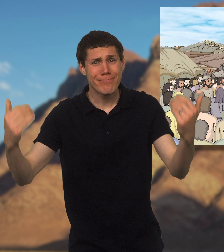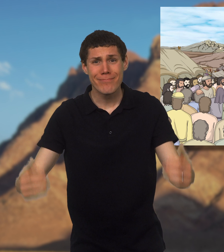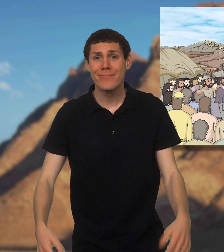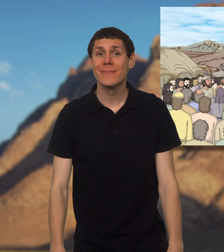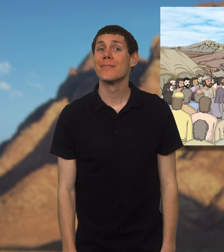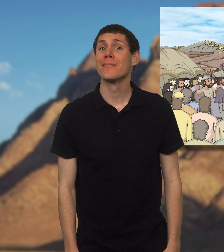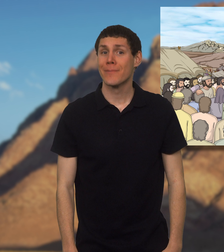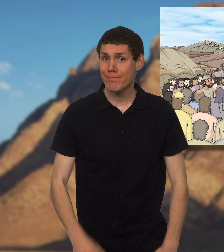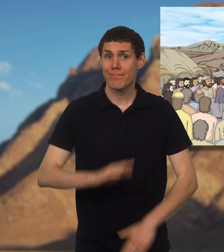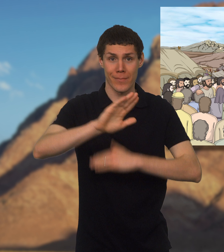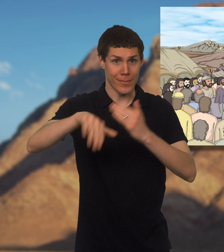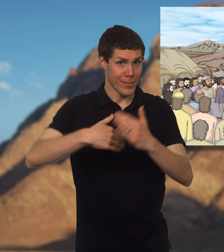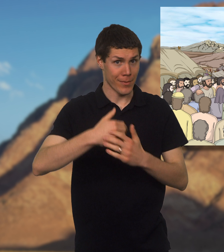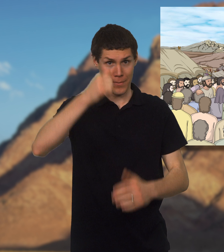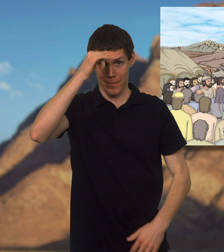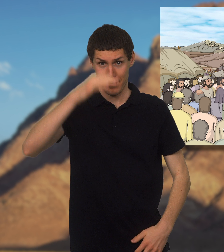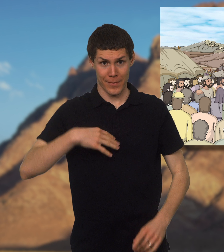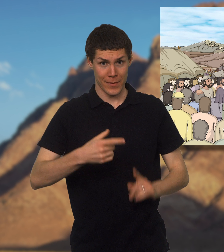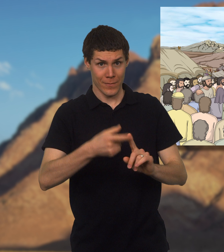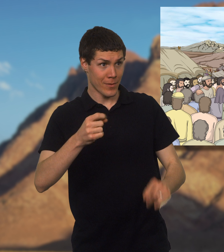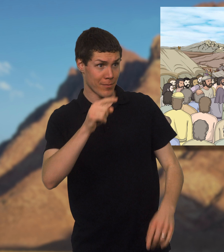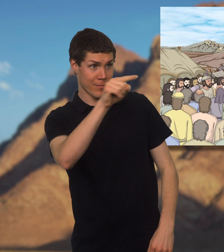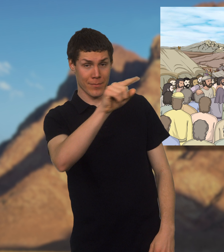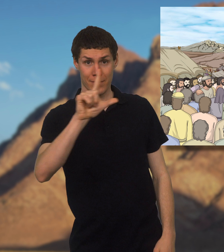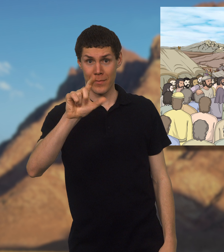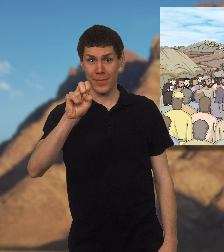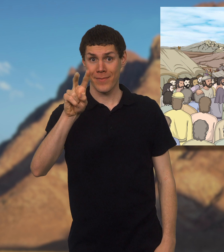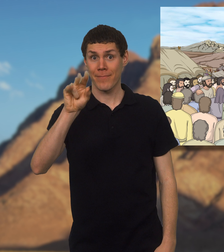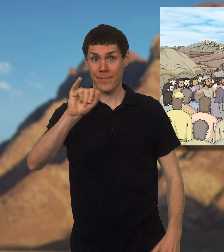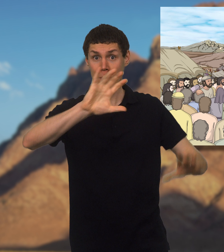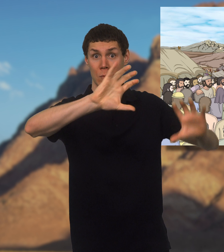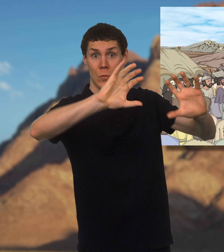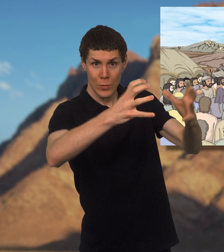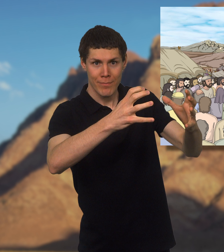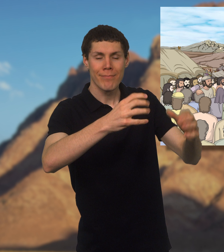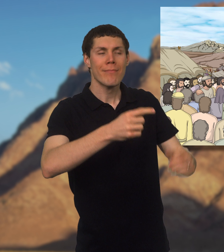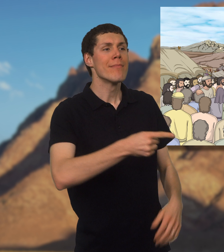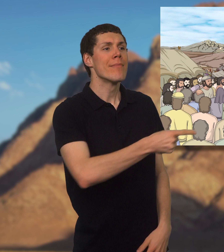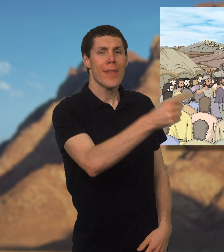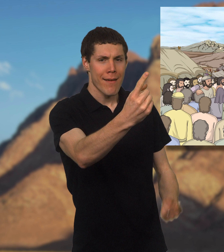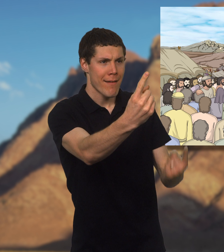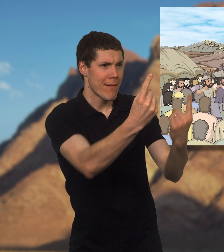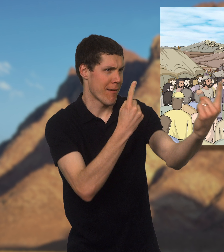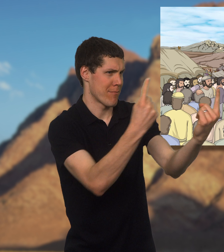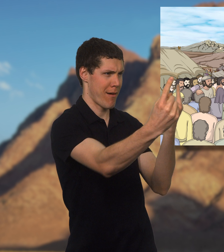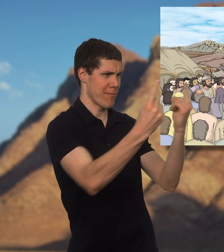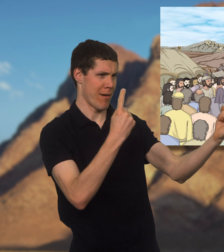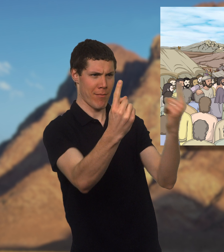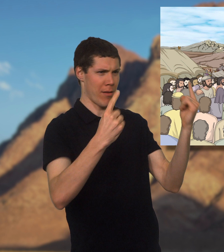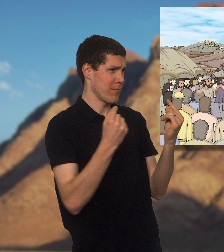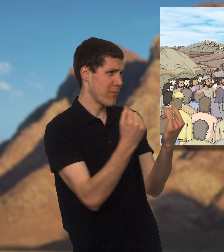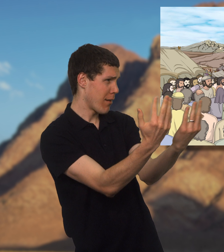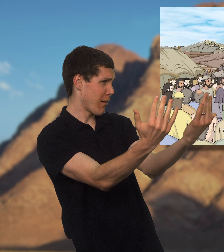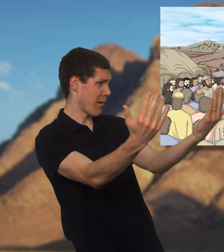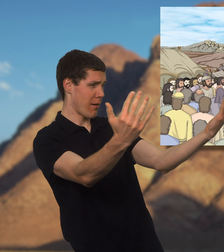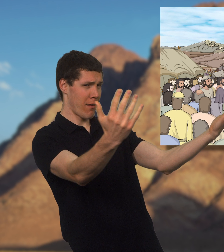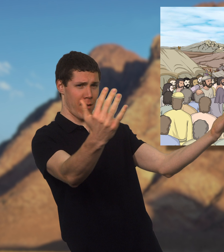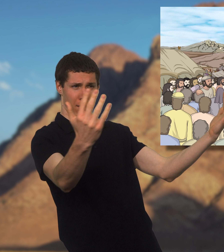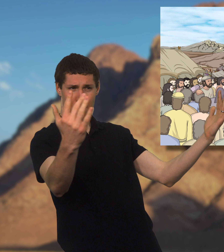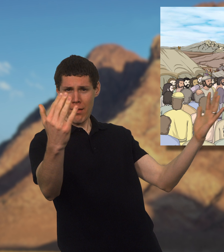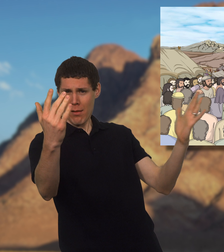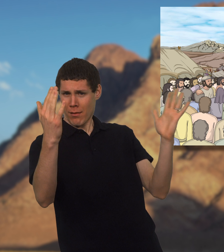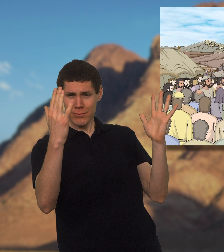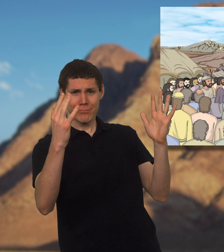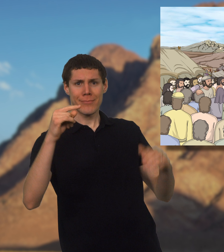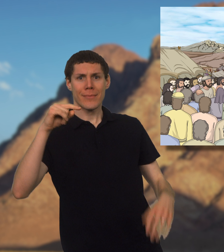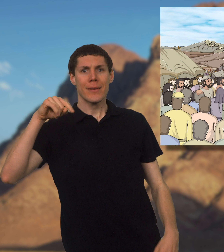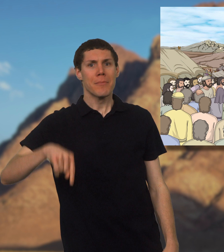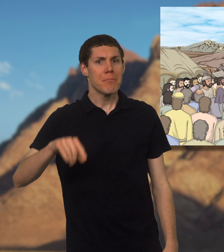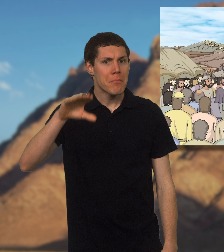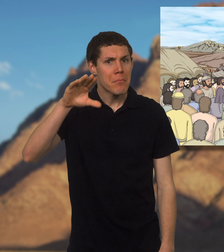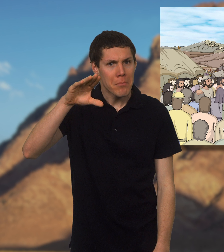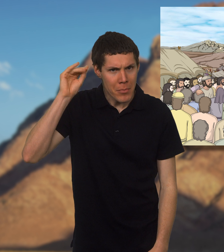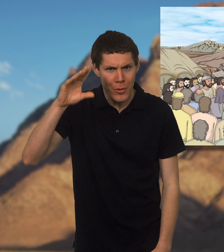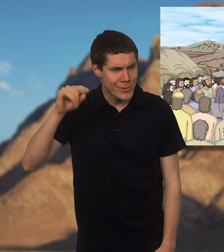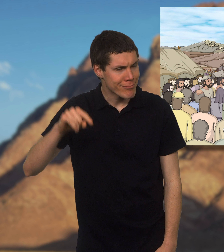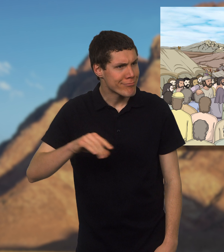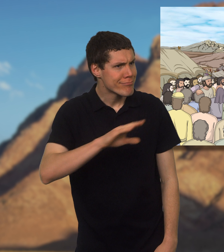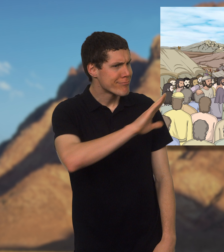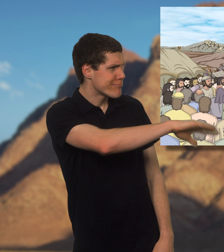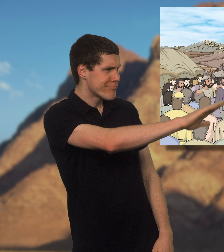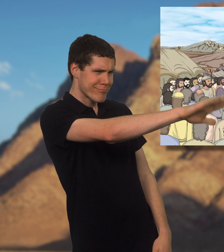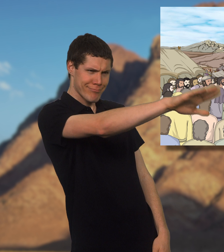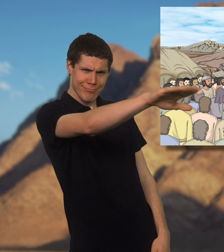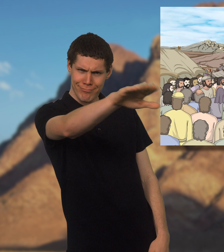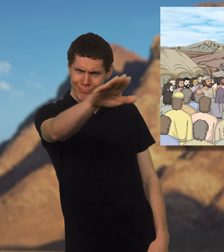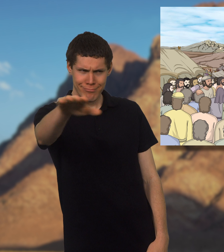And all the Levites gathered around him.